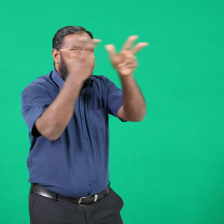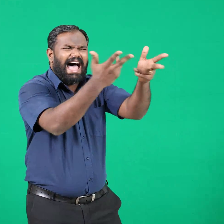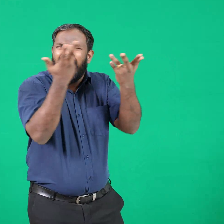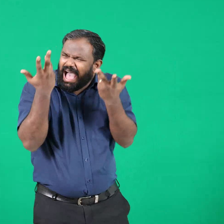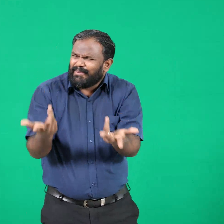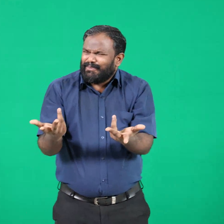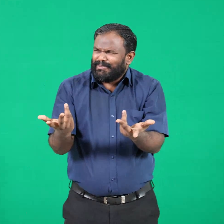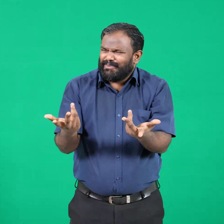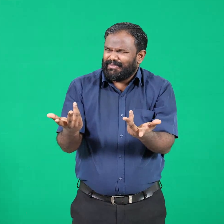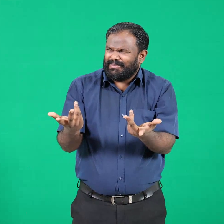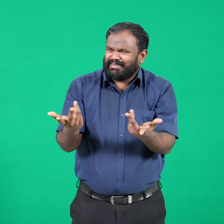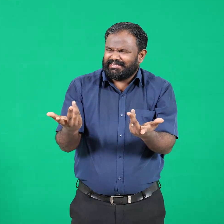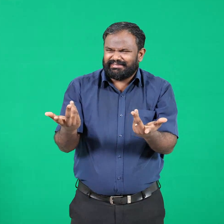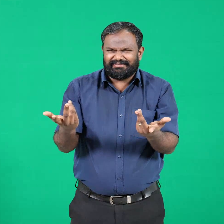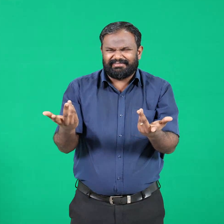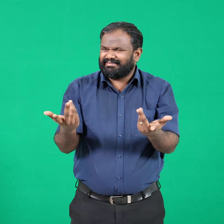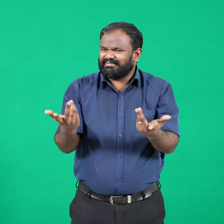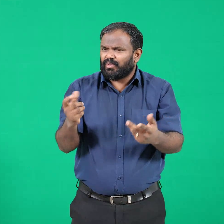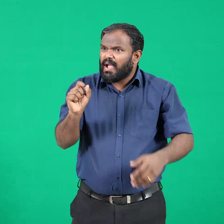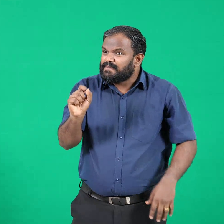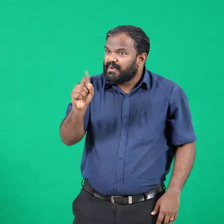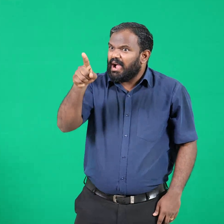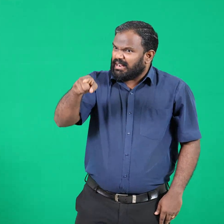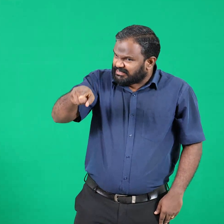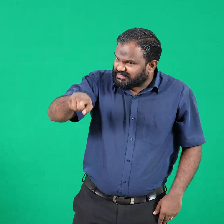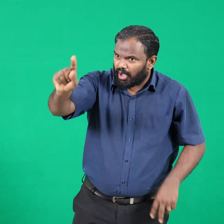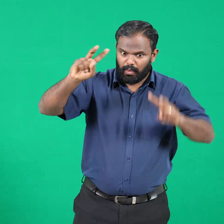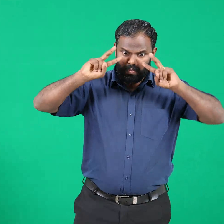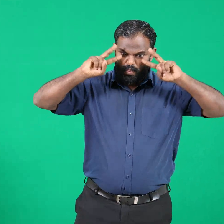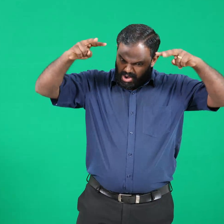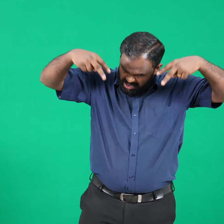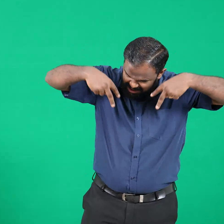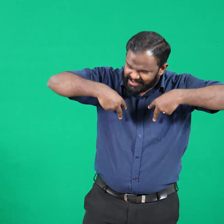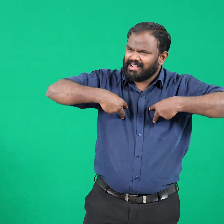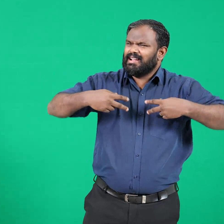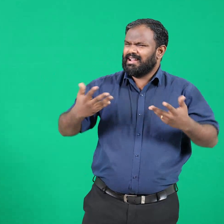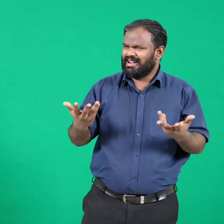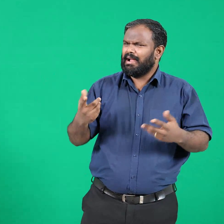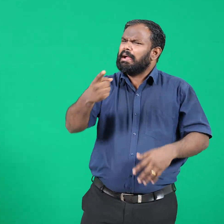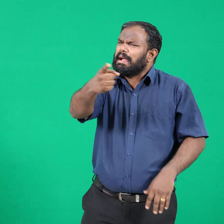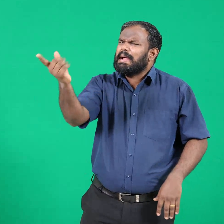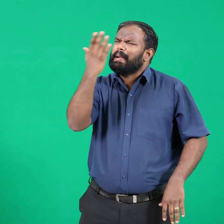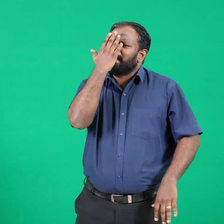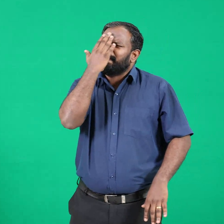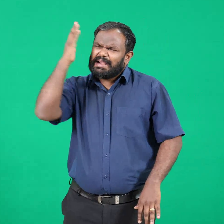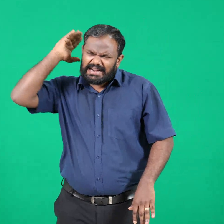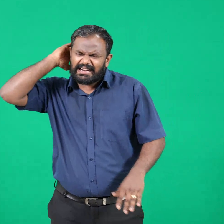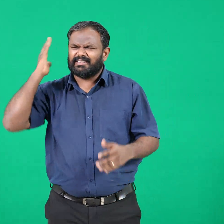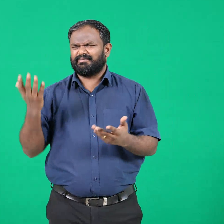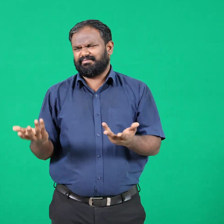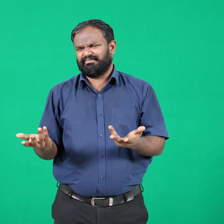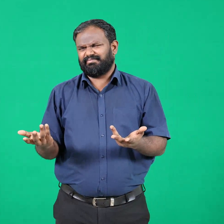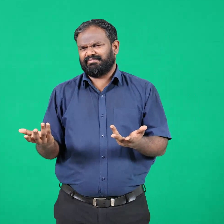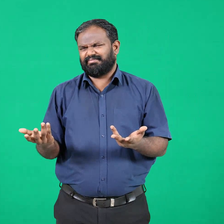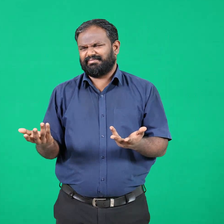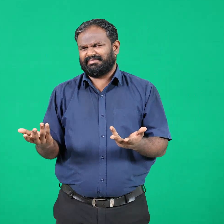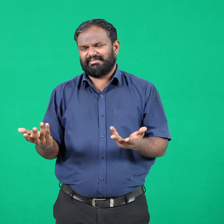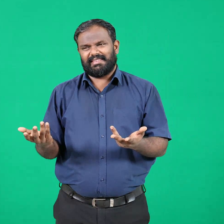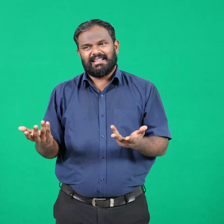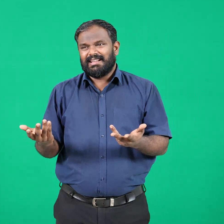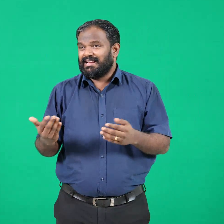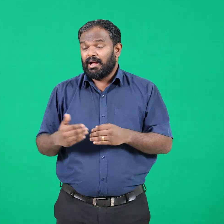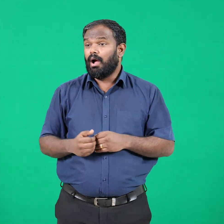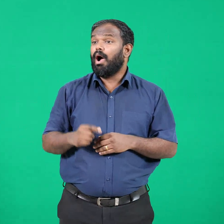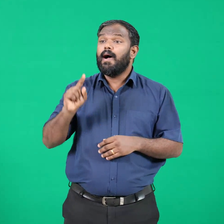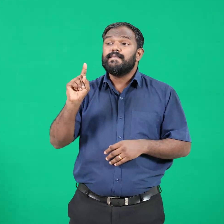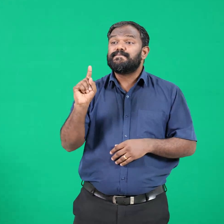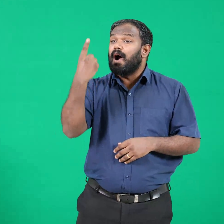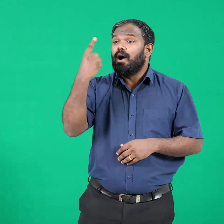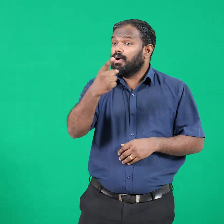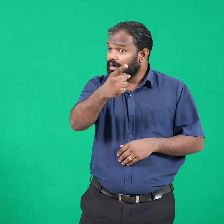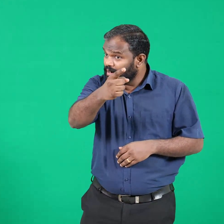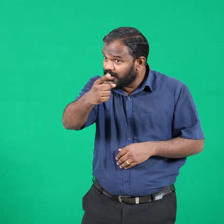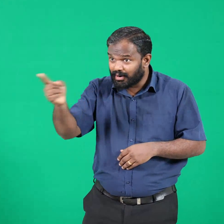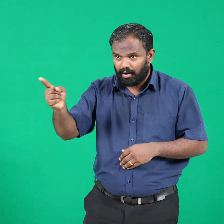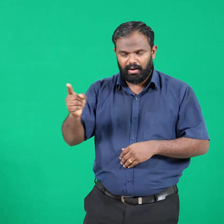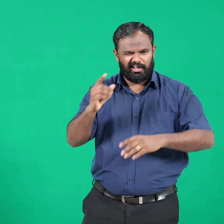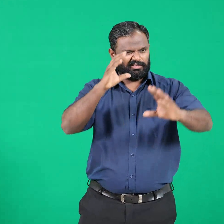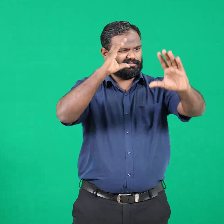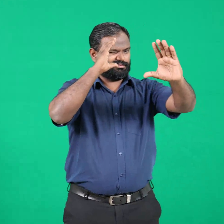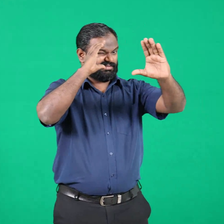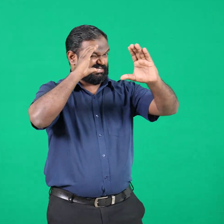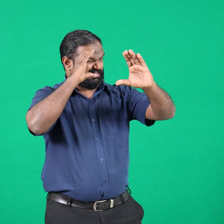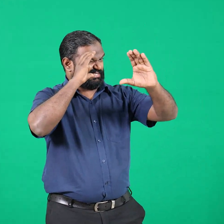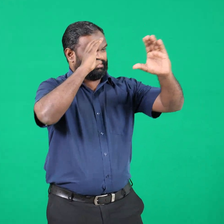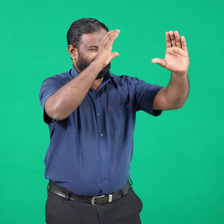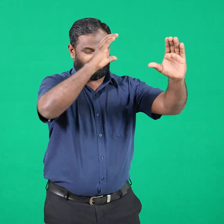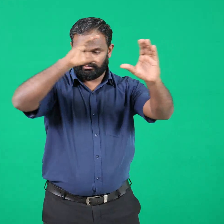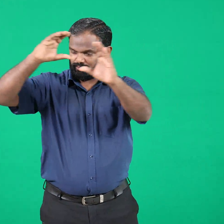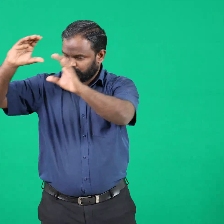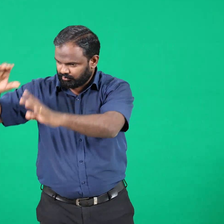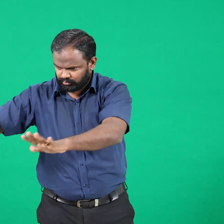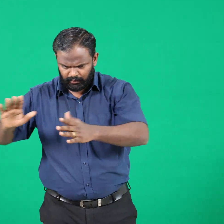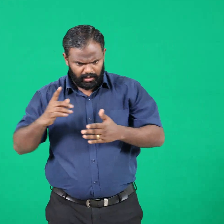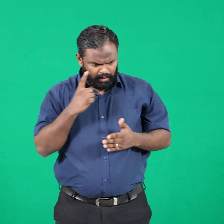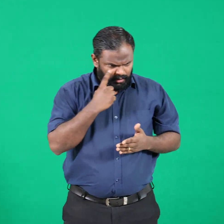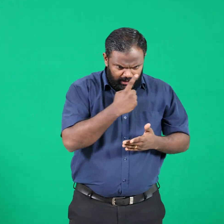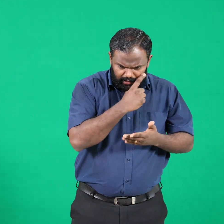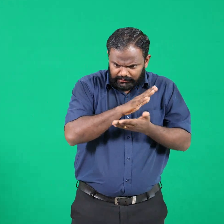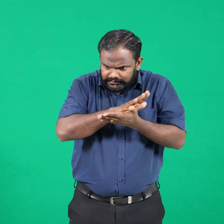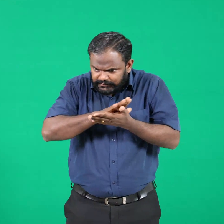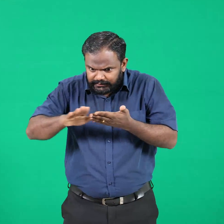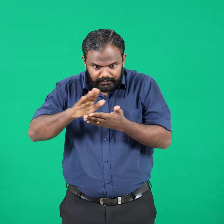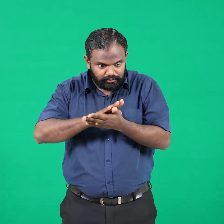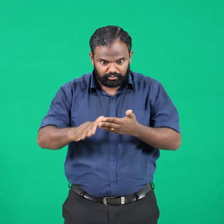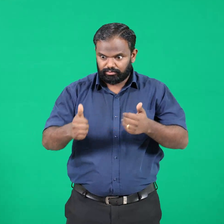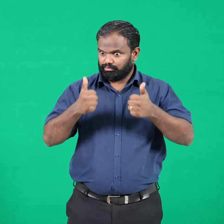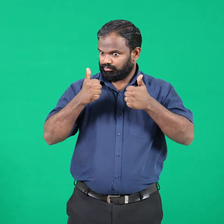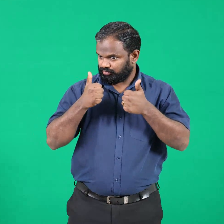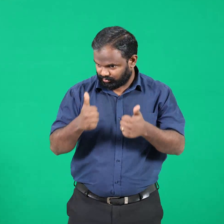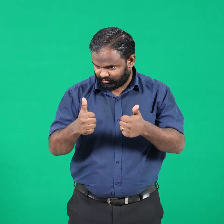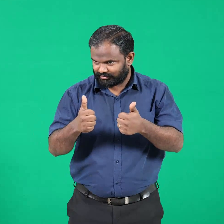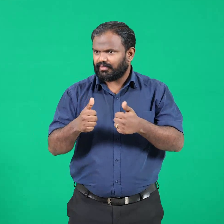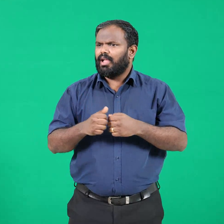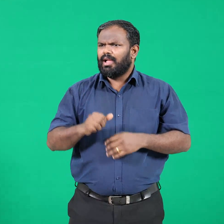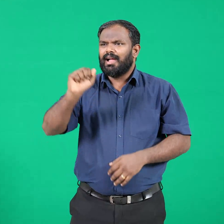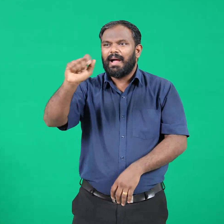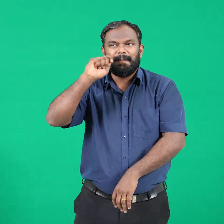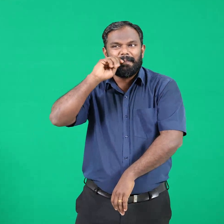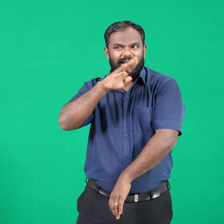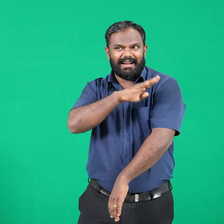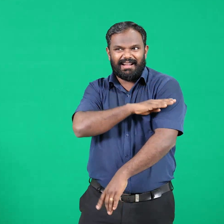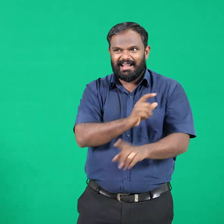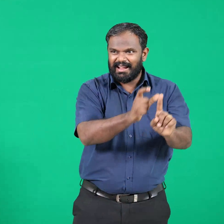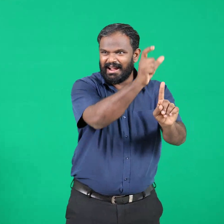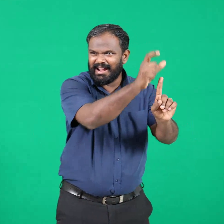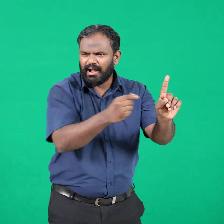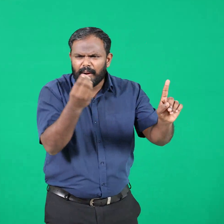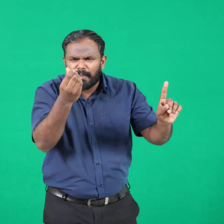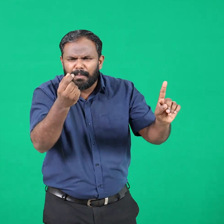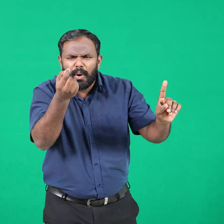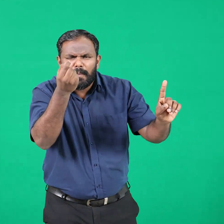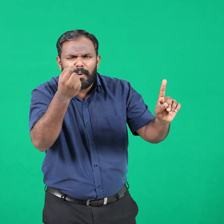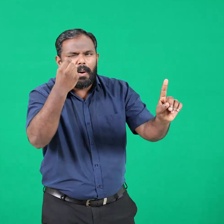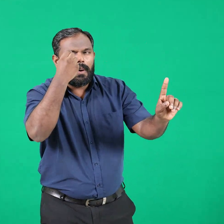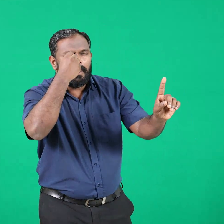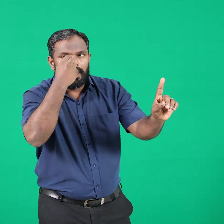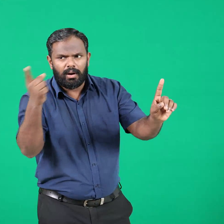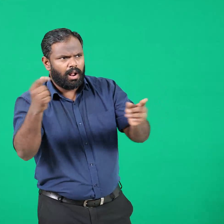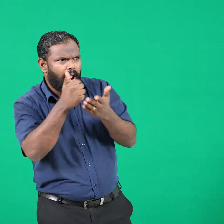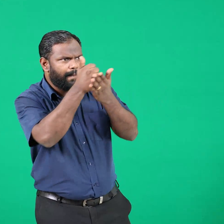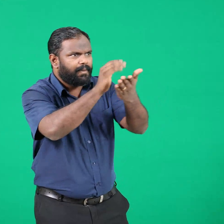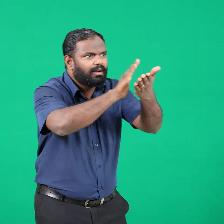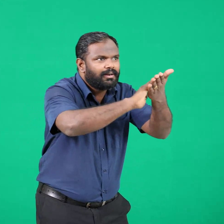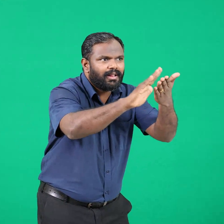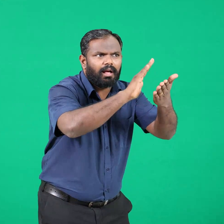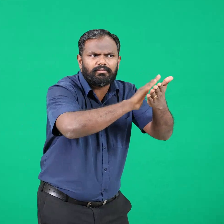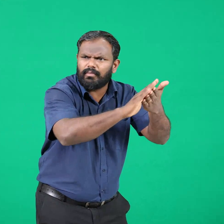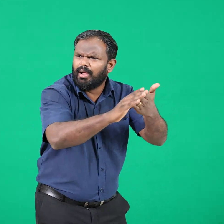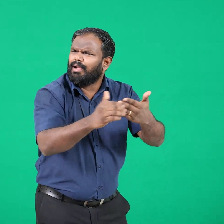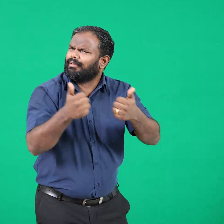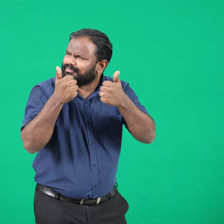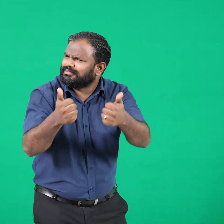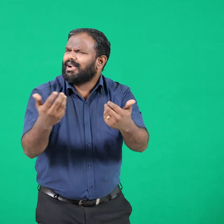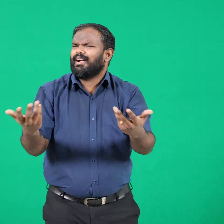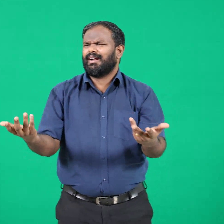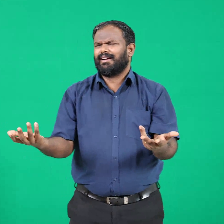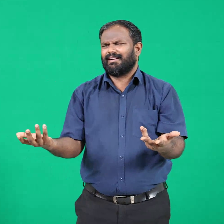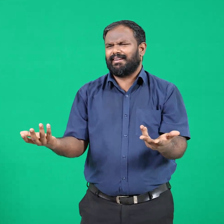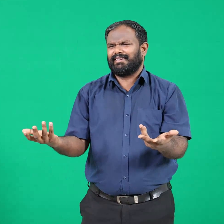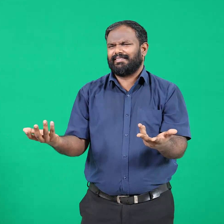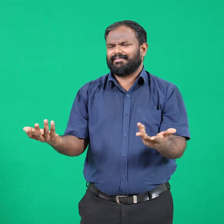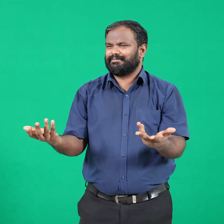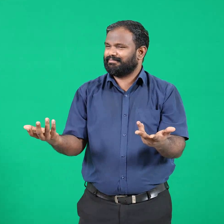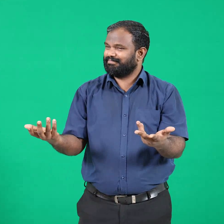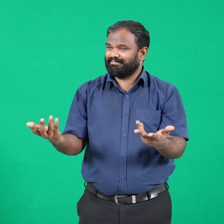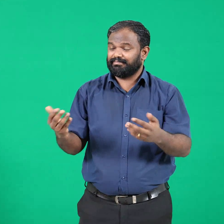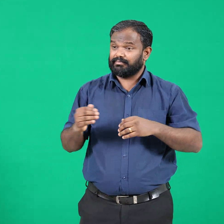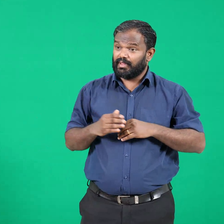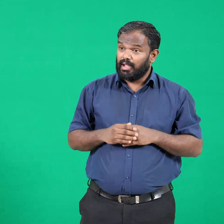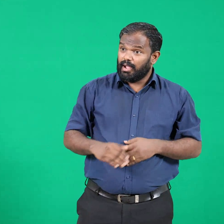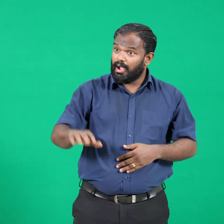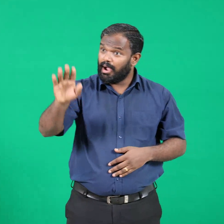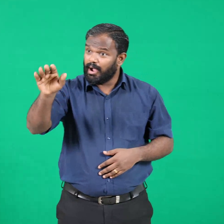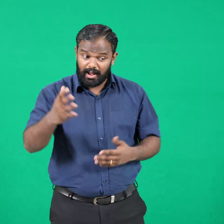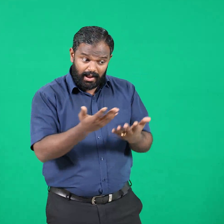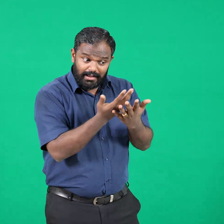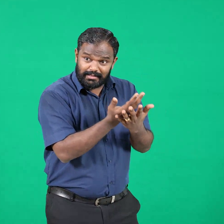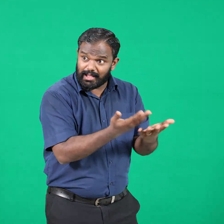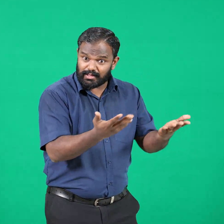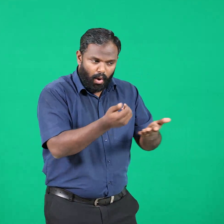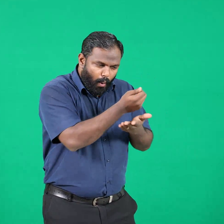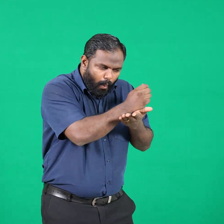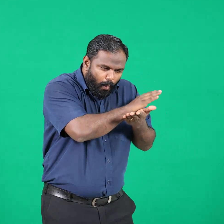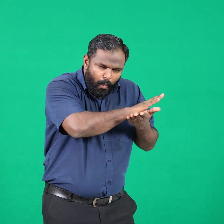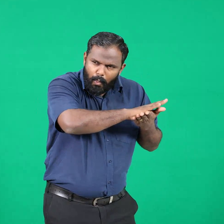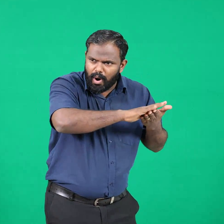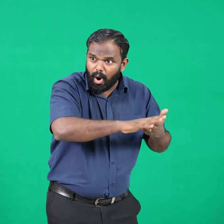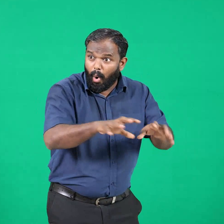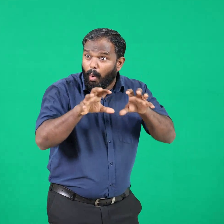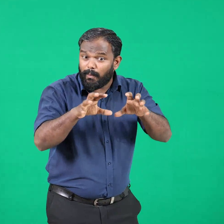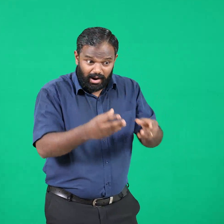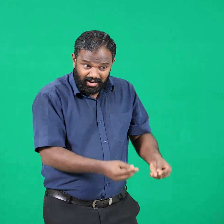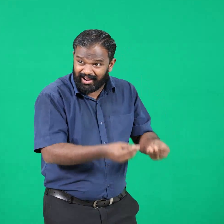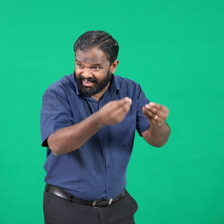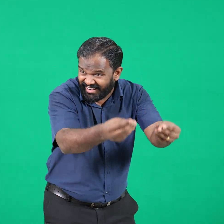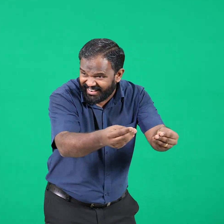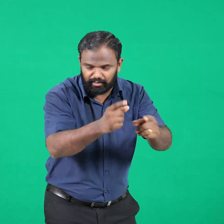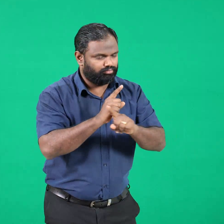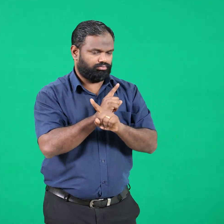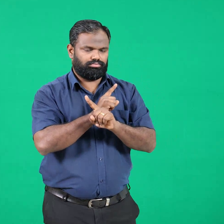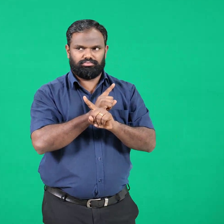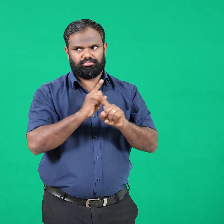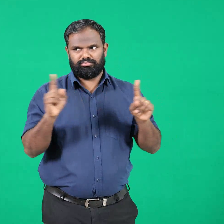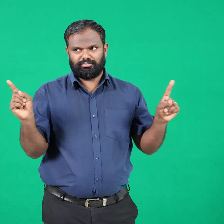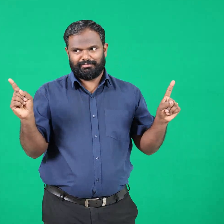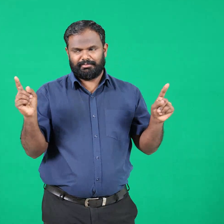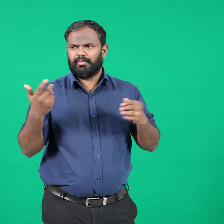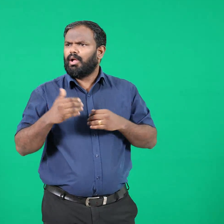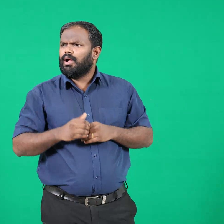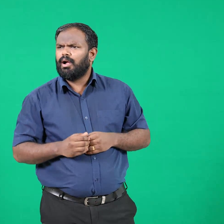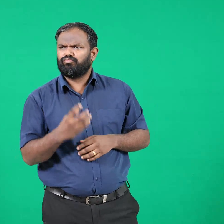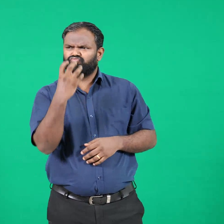First take the beam out of your own eye, and then you will see clearly to remove the speck from your brother's eye. Do not give dogs what is holy;